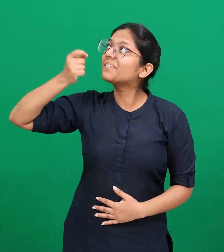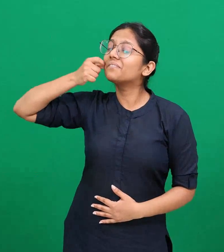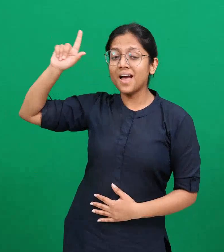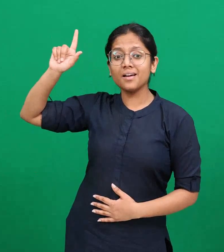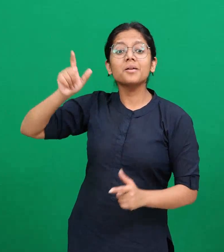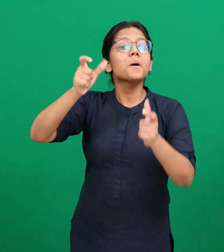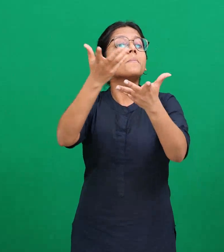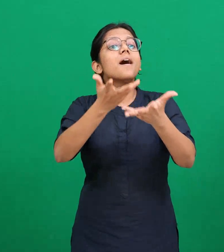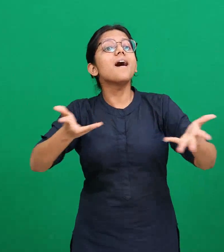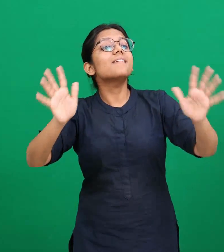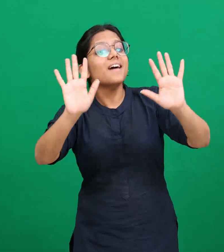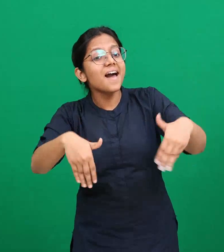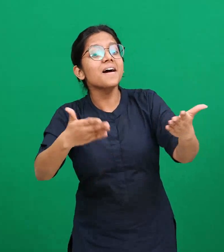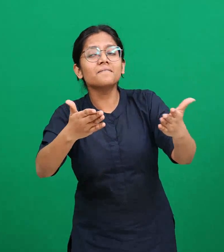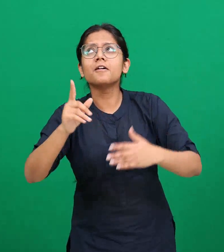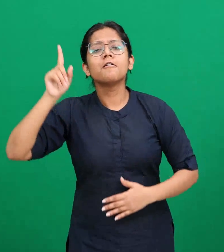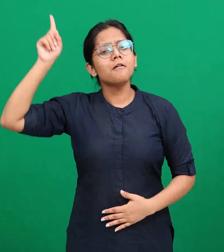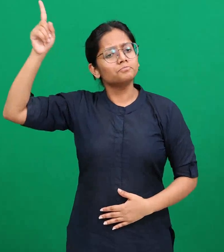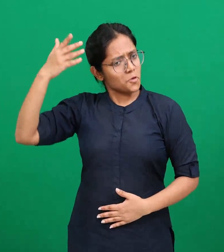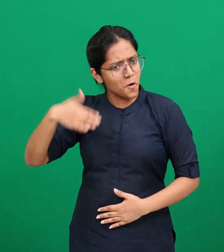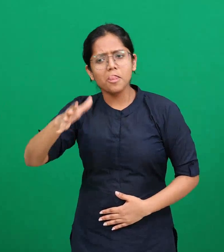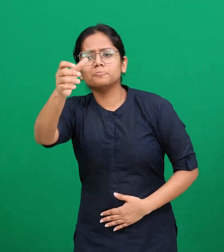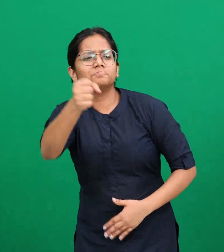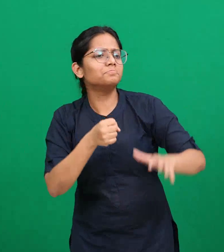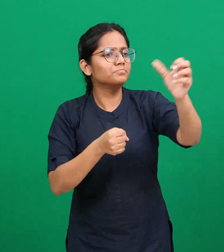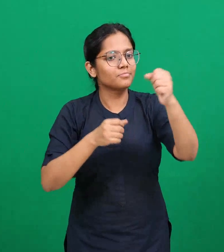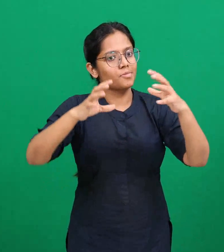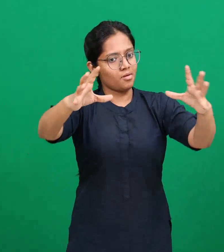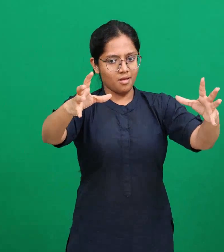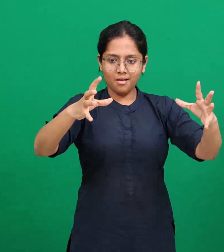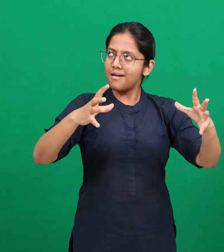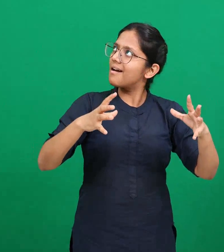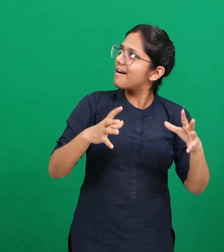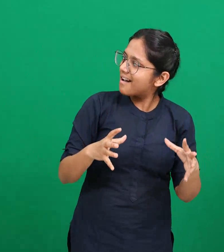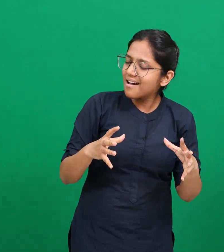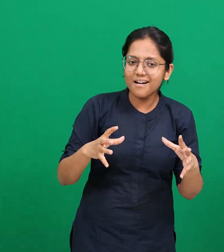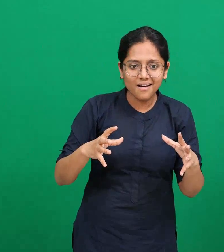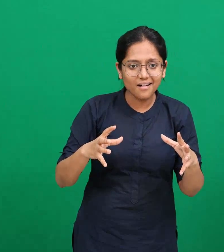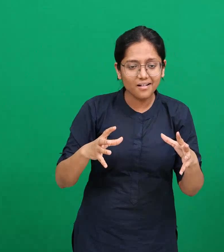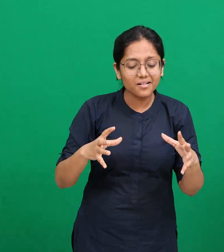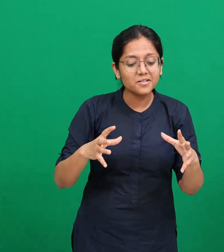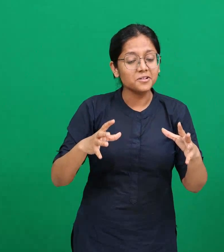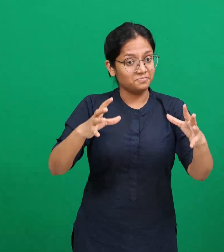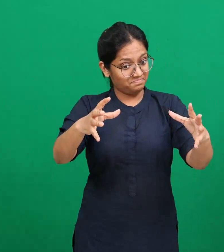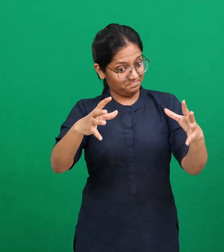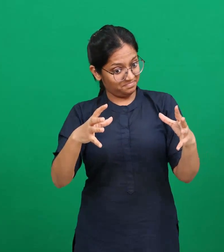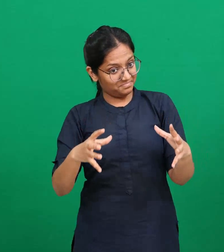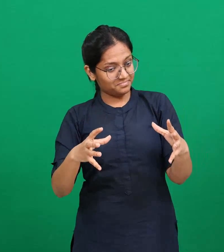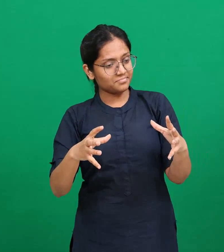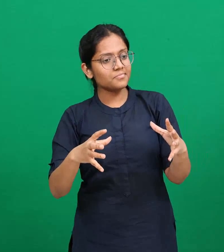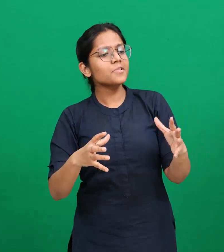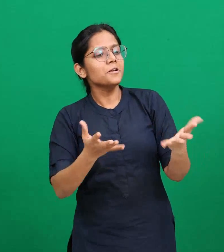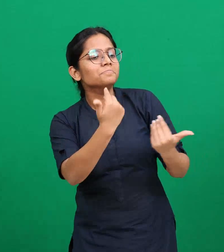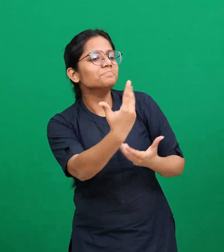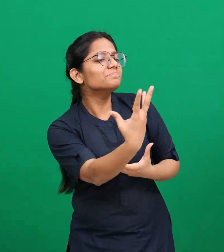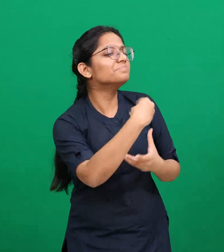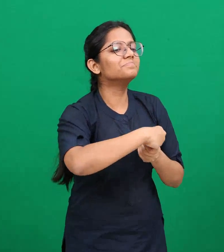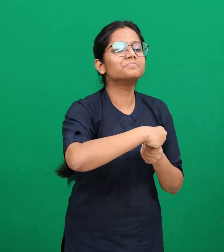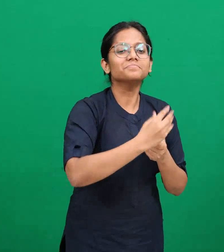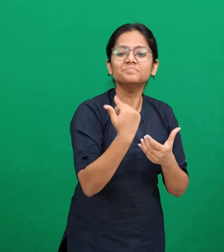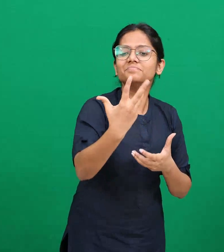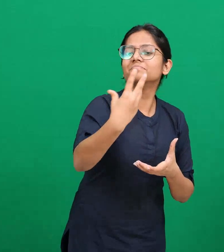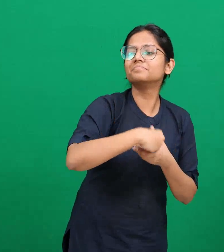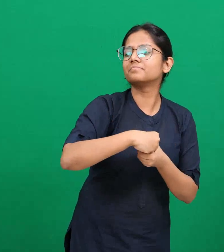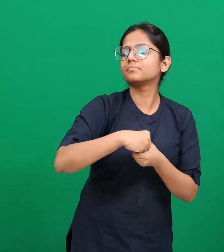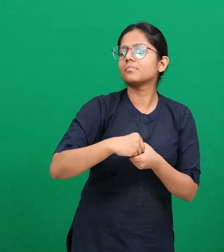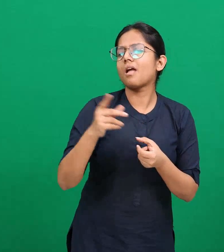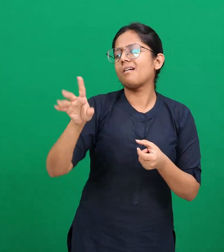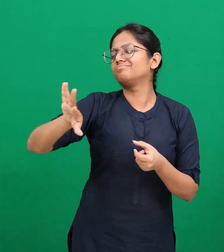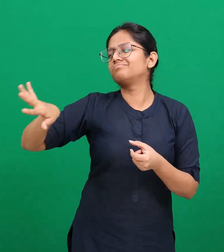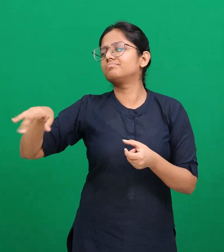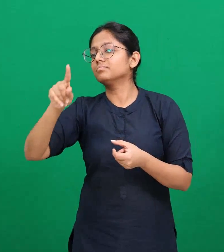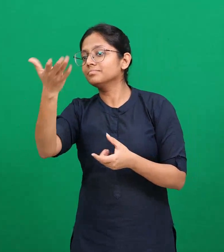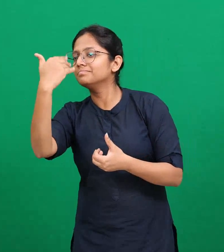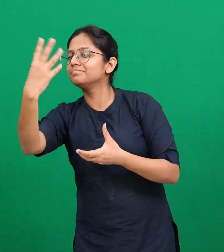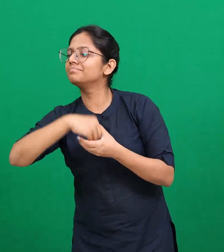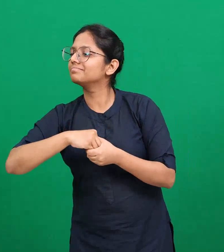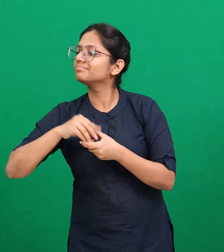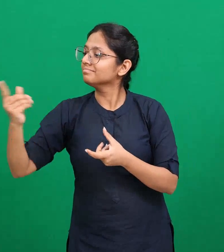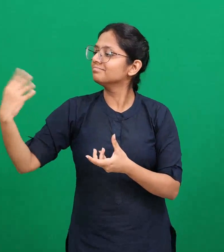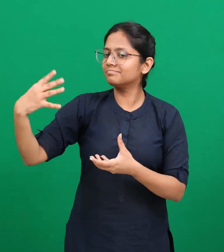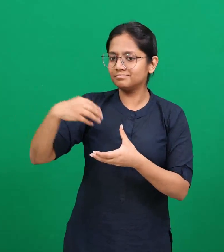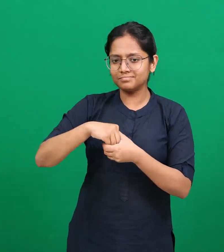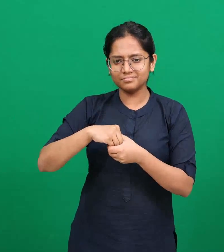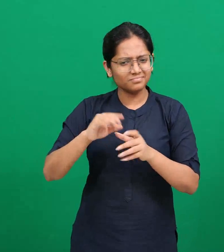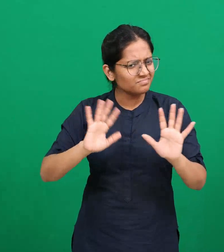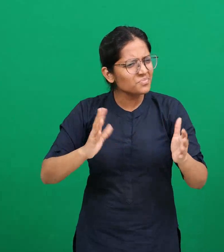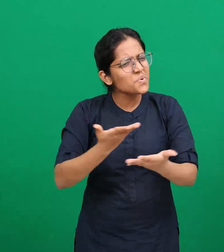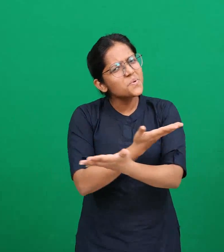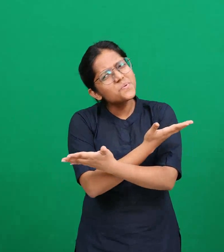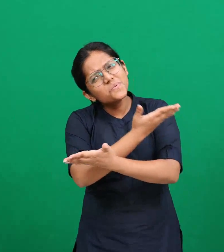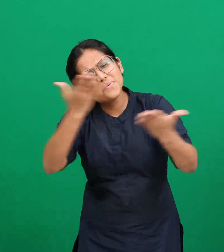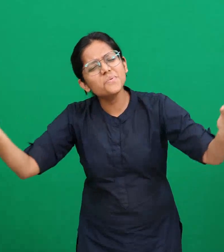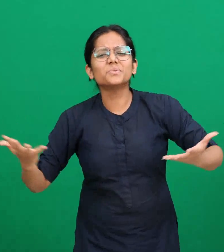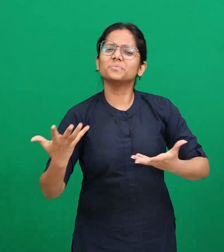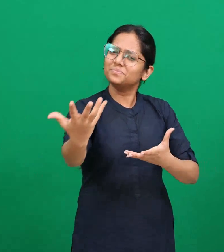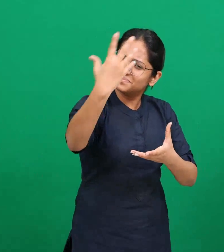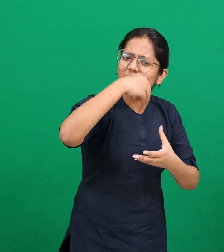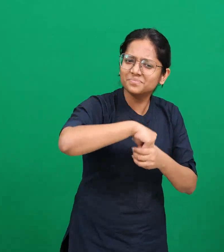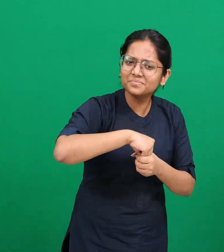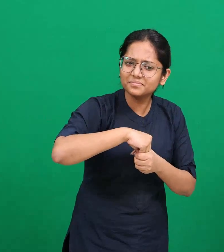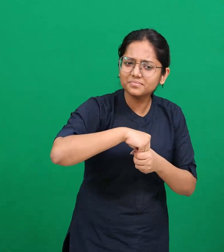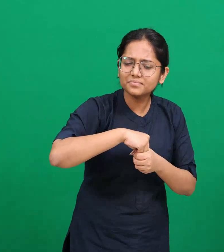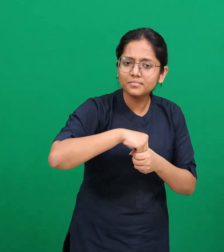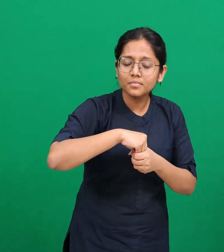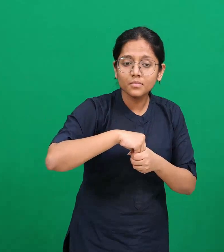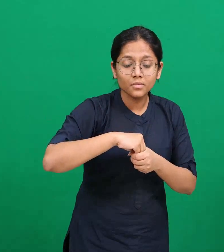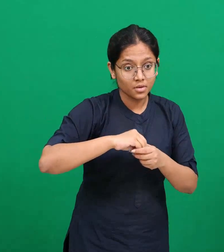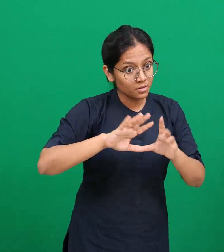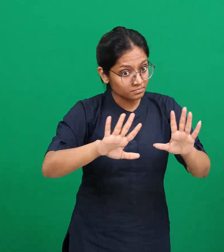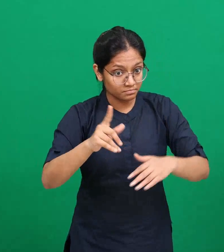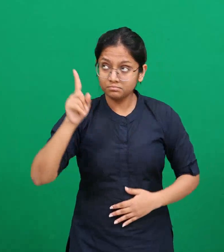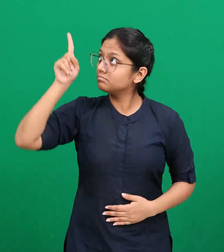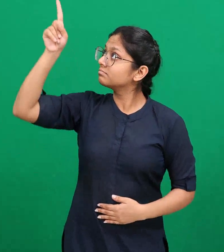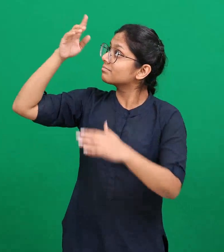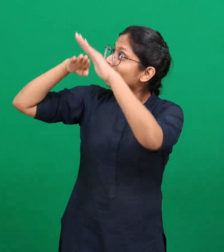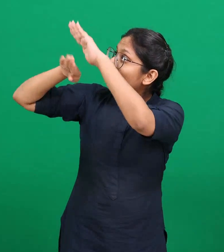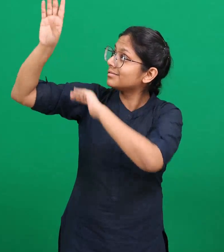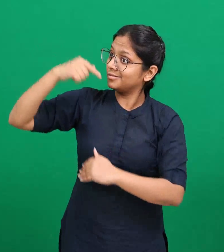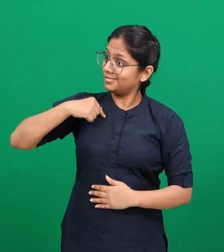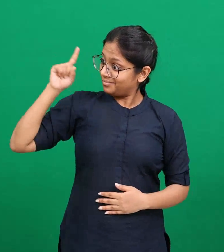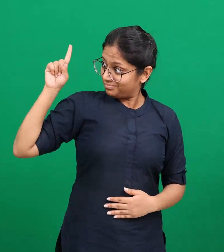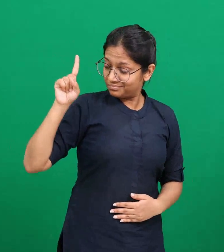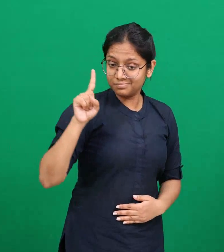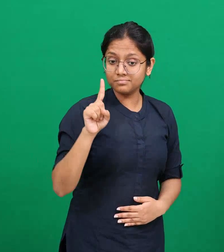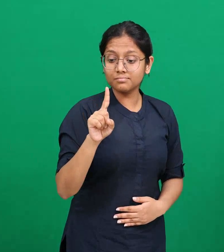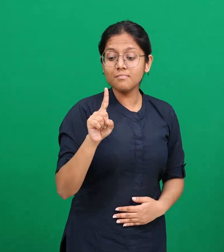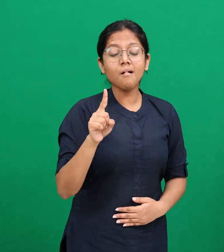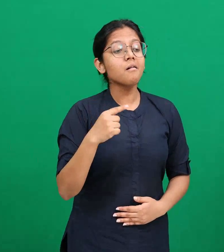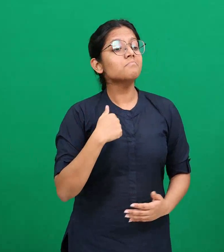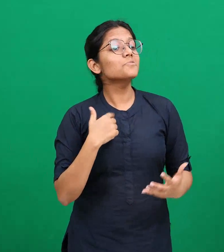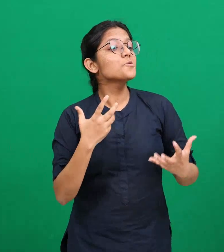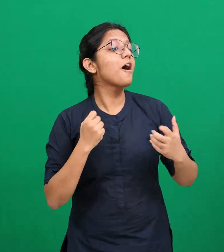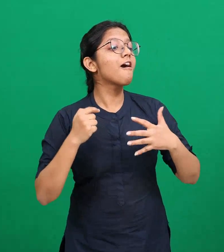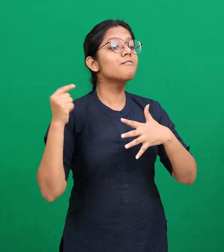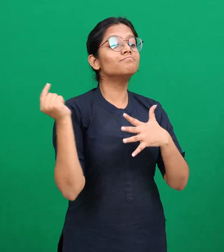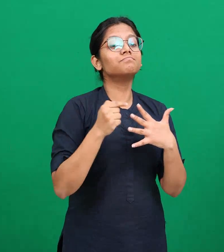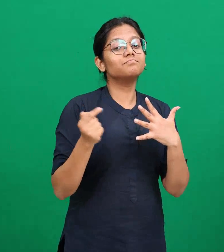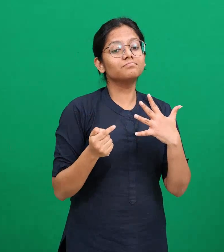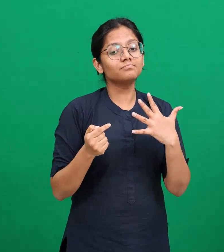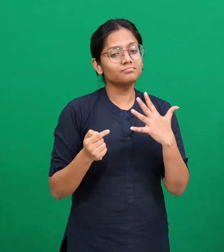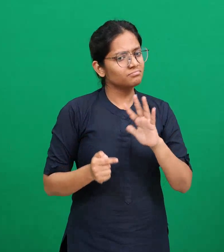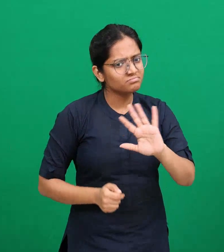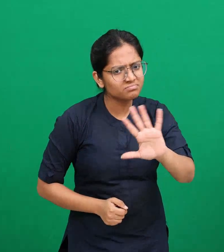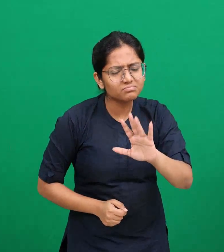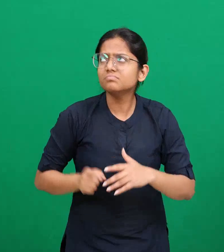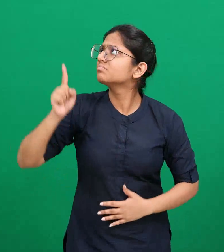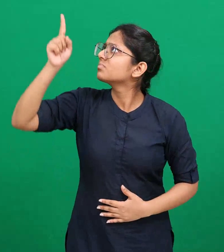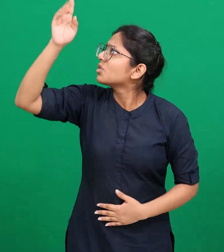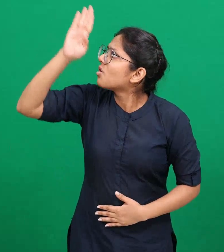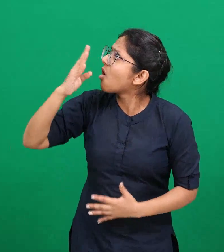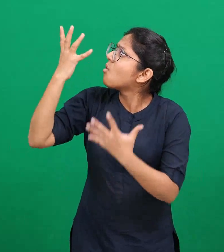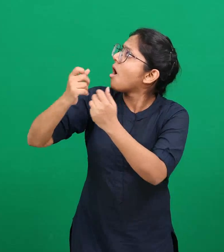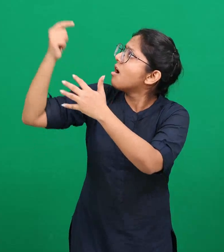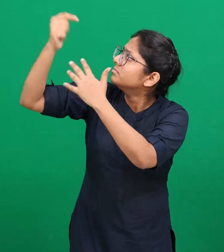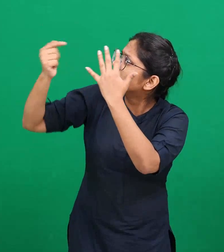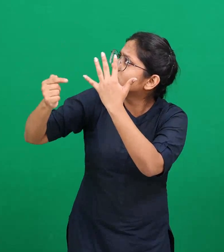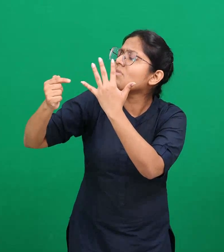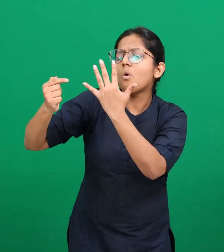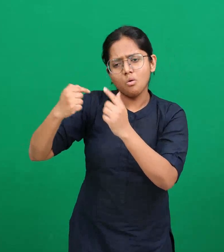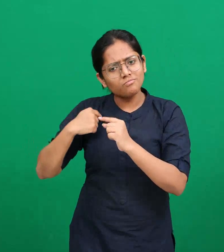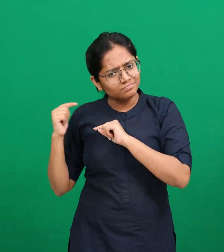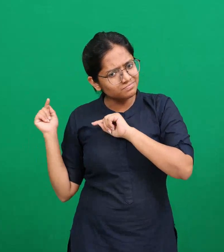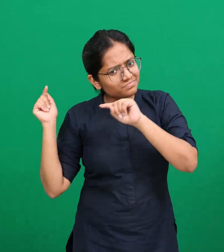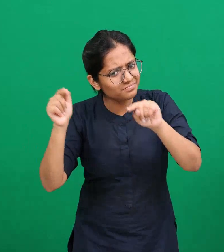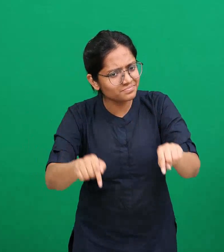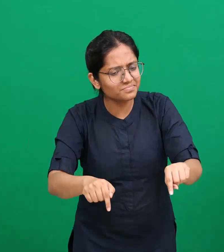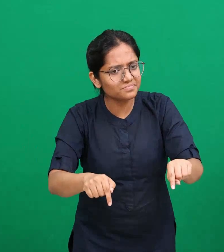Everyone the Father gives Me will come to Me, and the one who comes to Me I will never drive away.